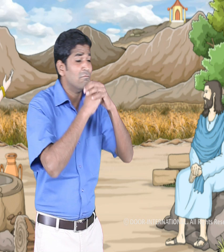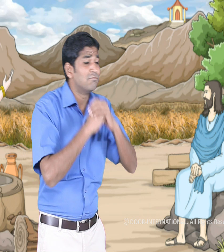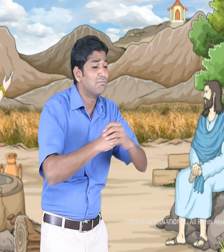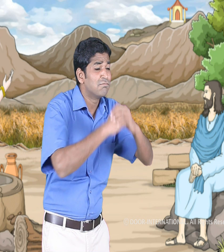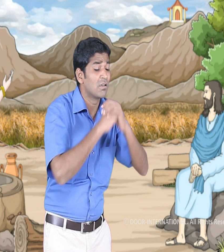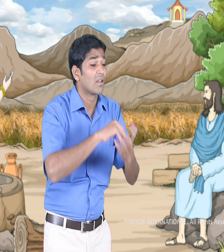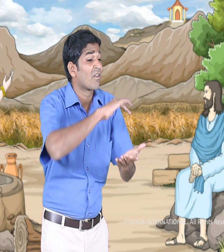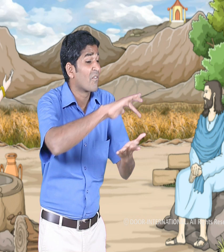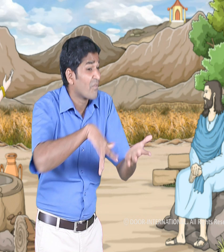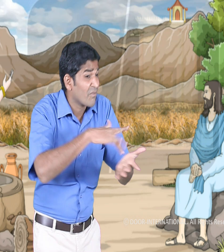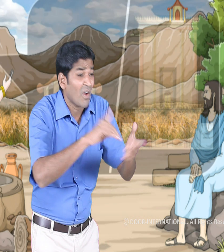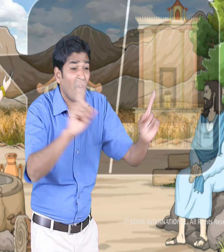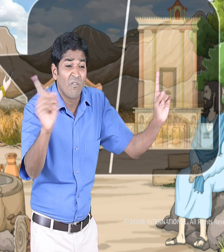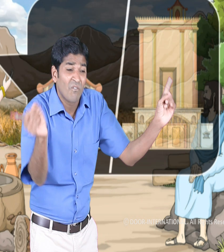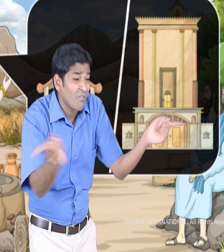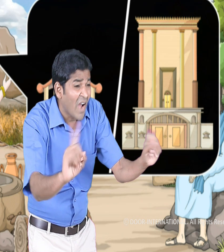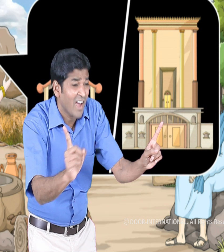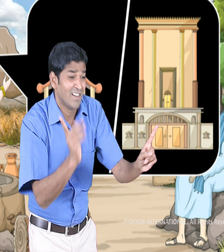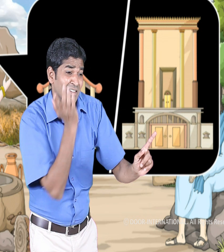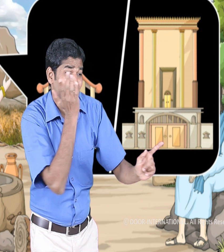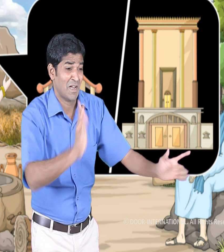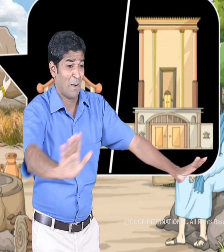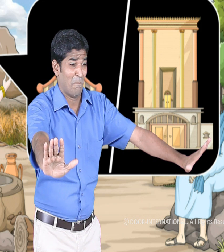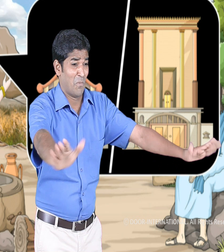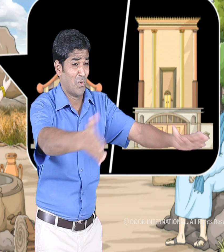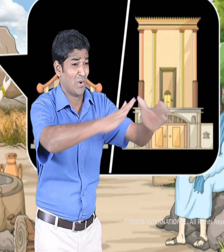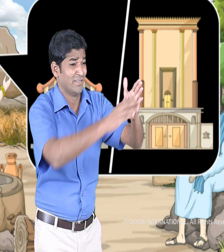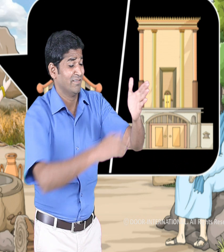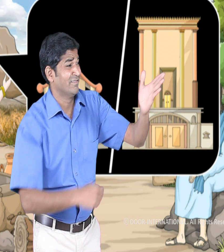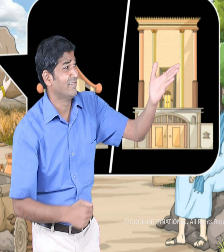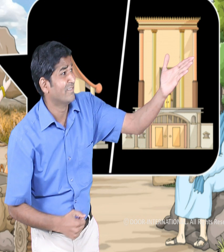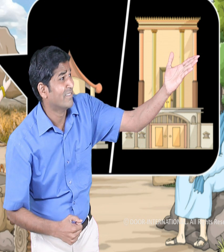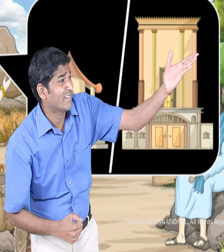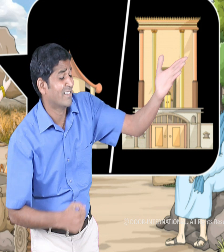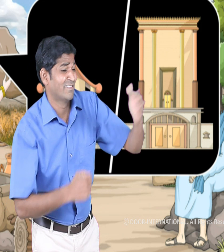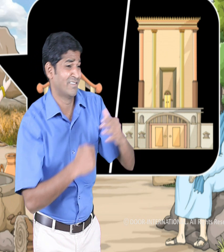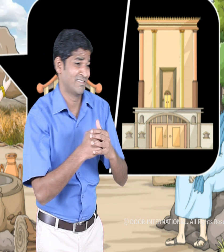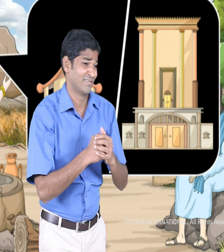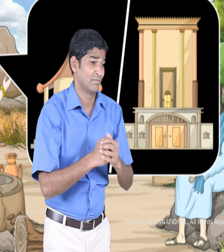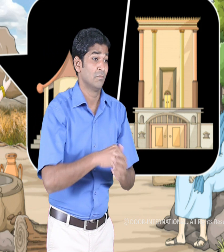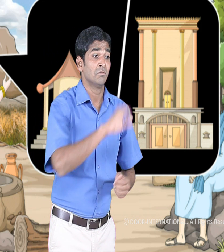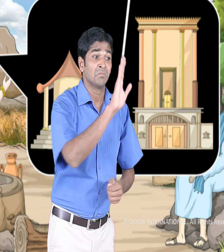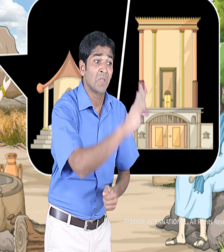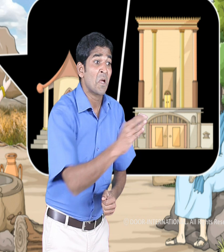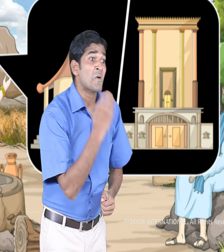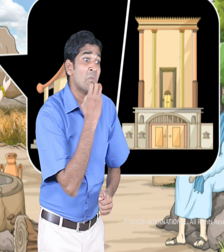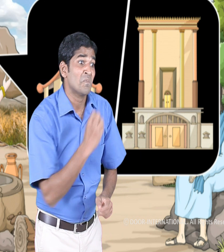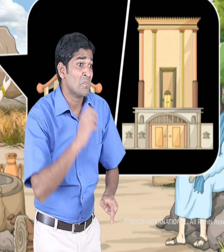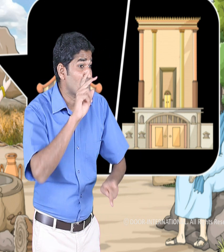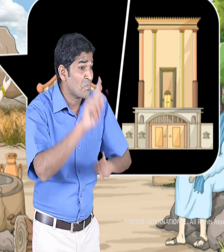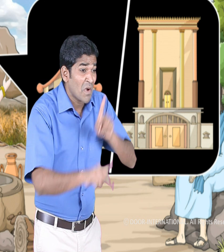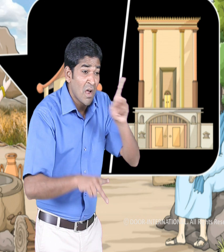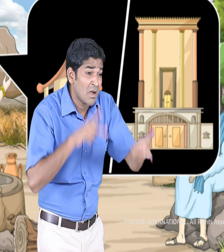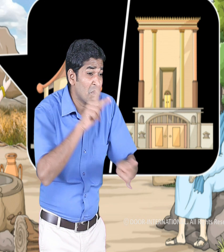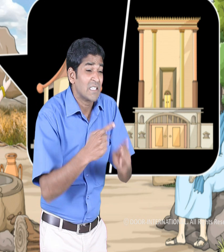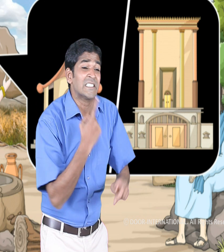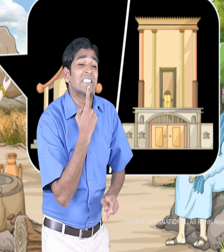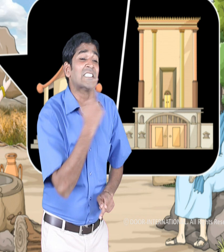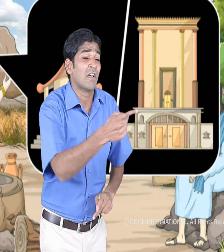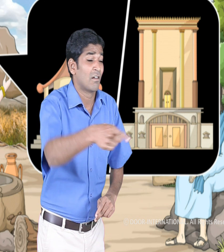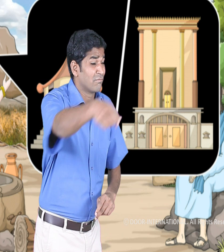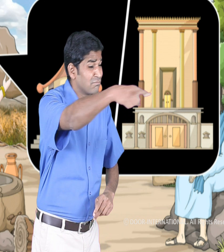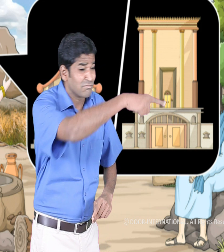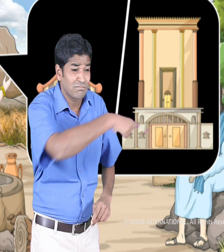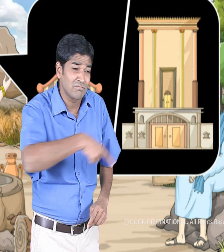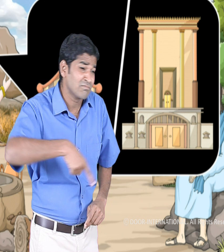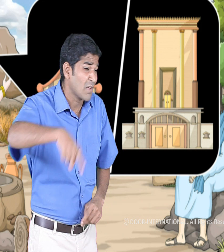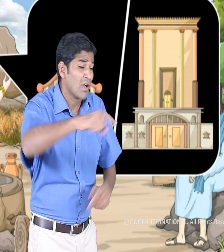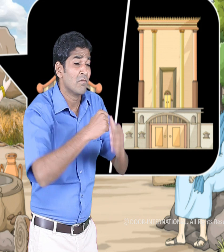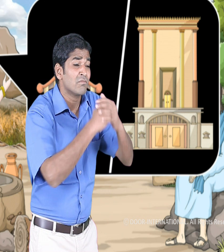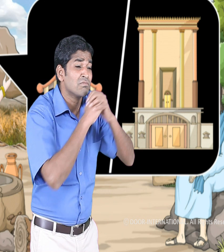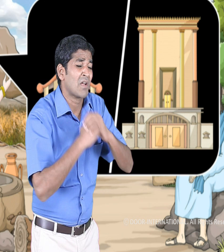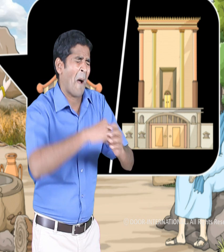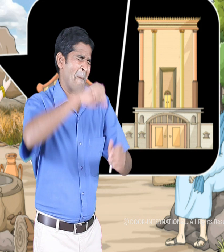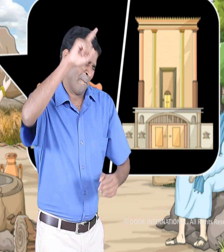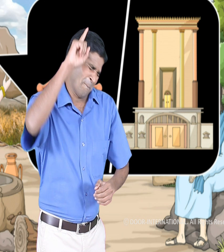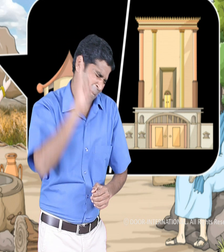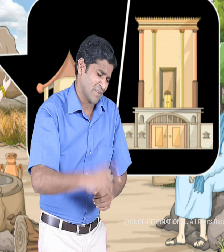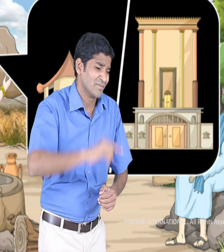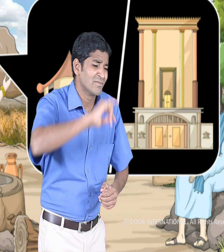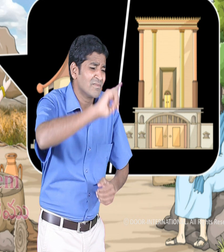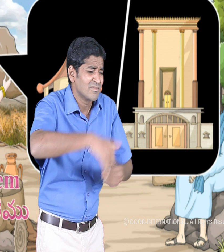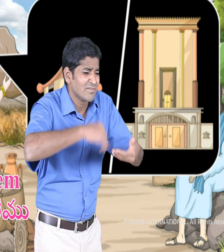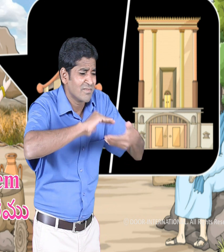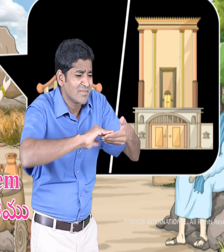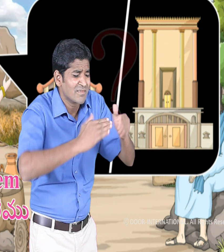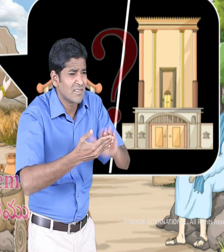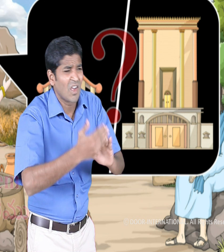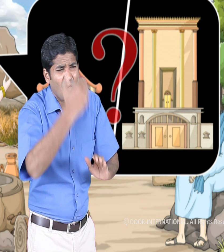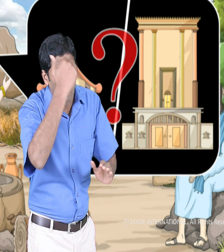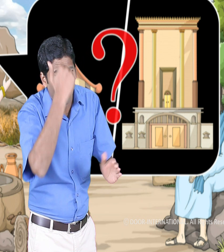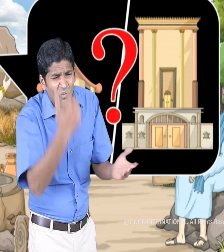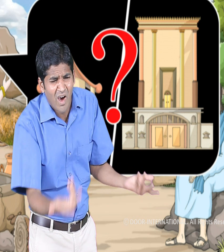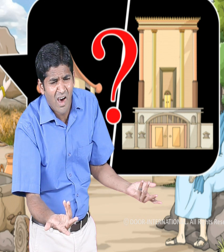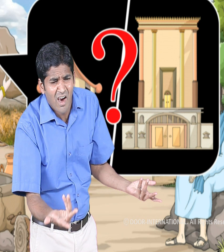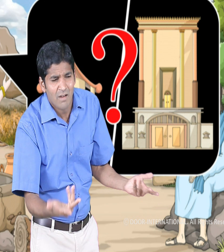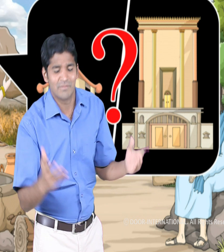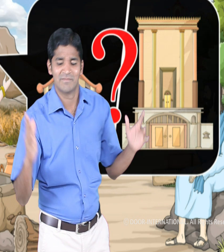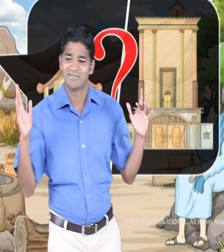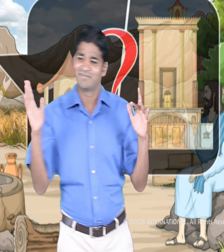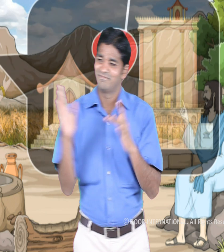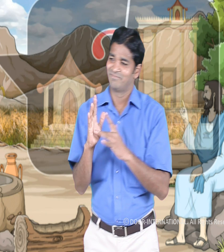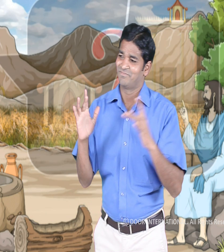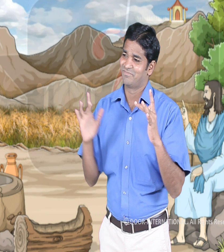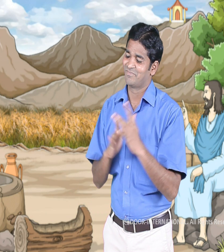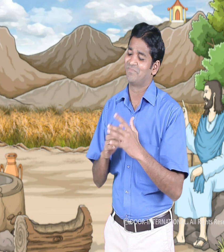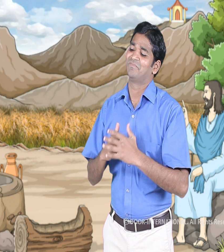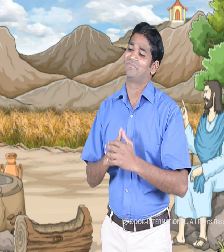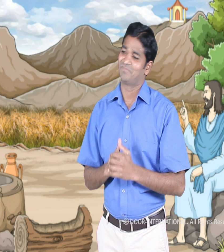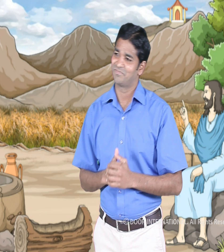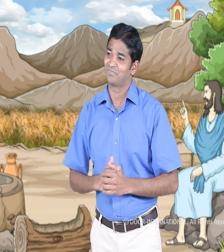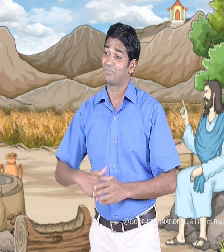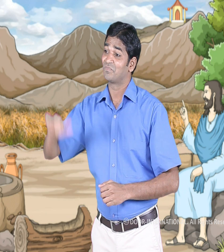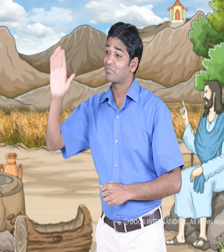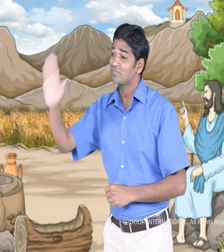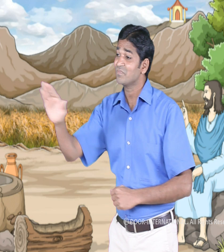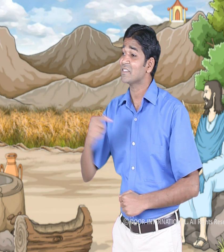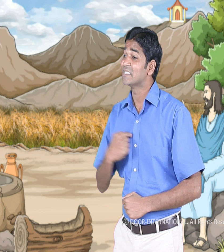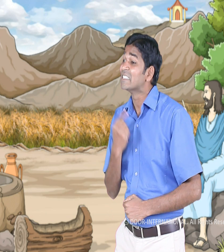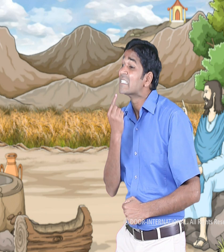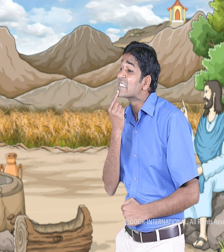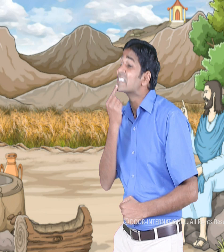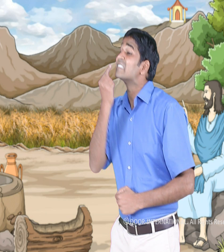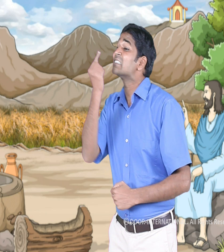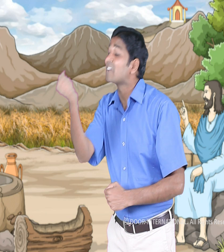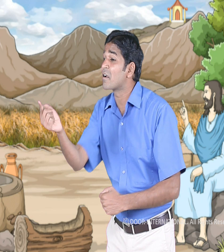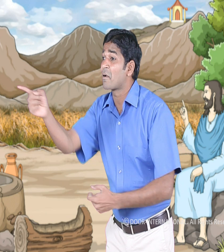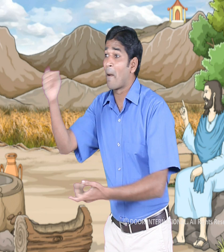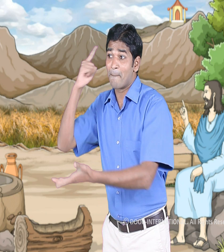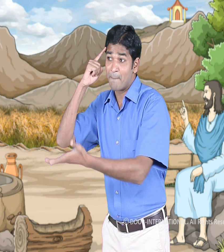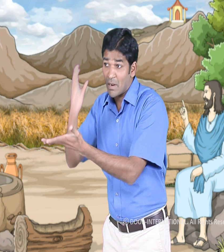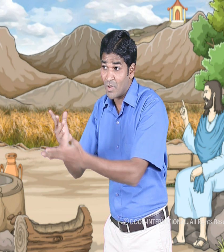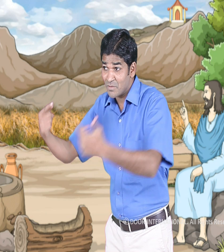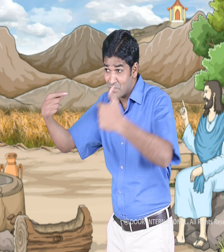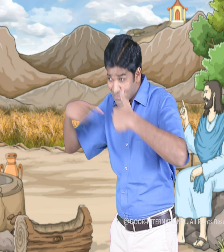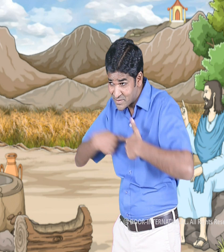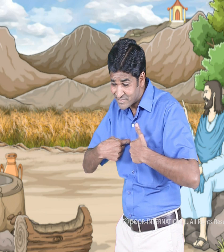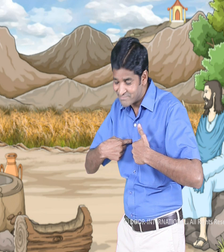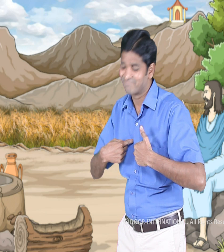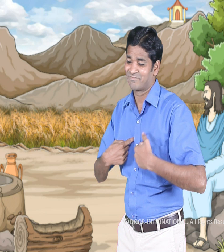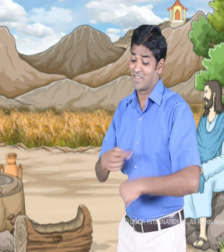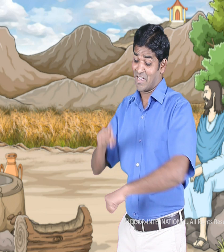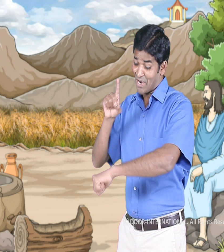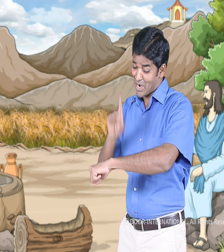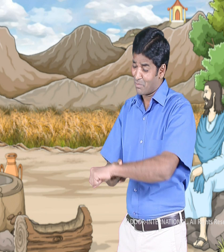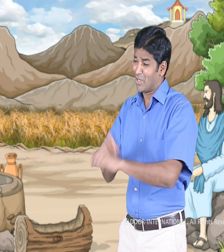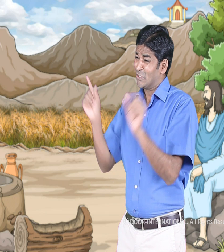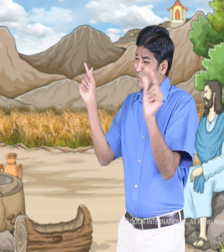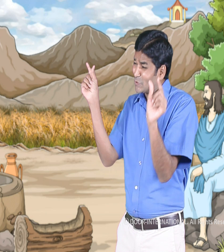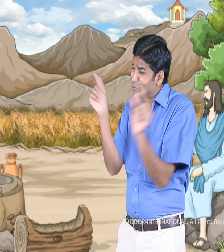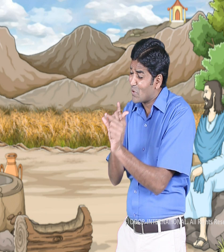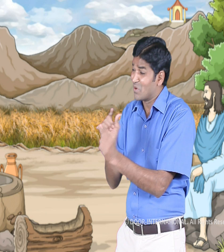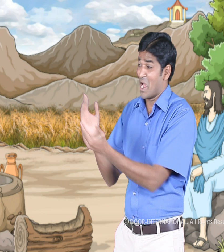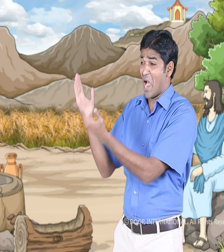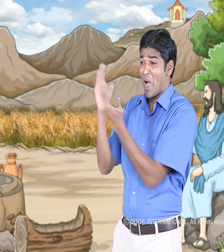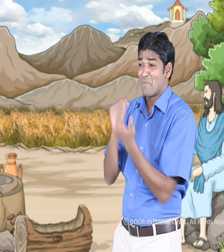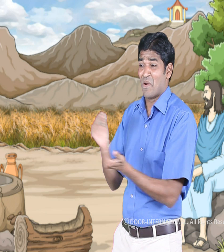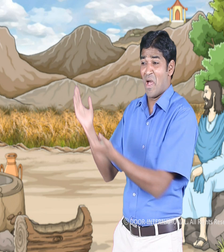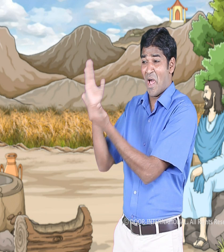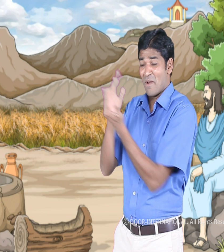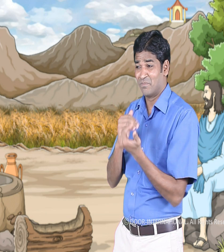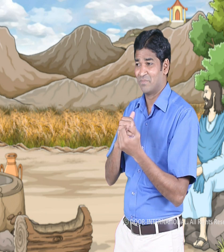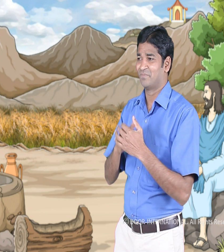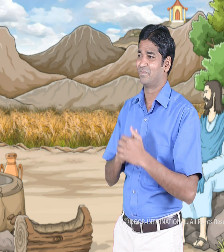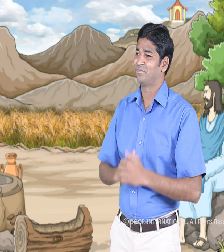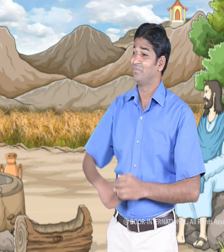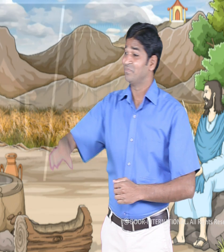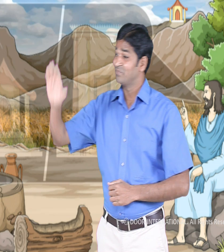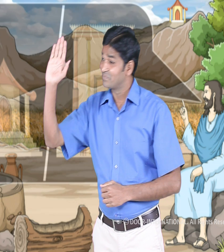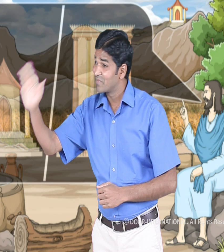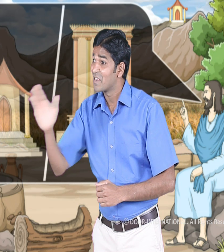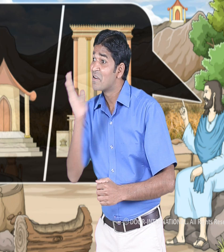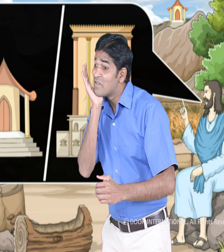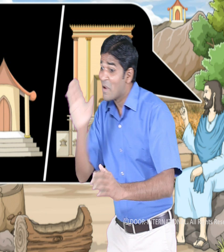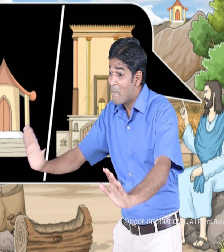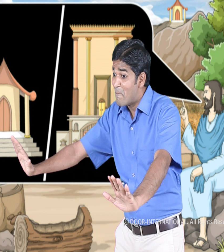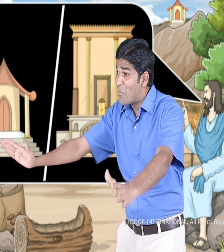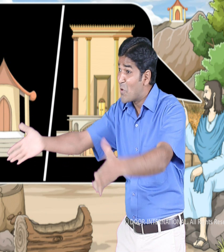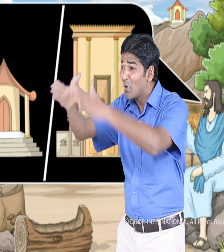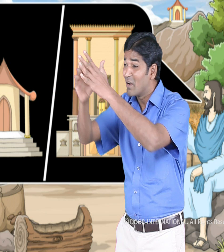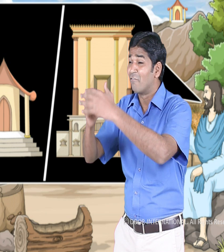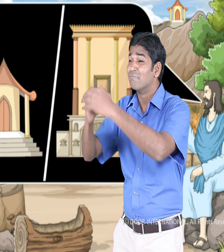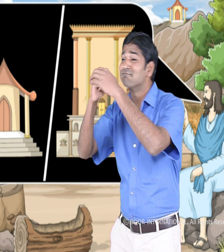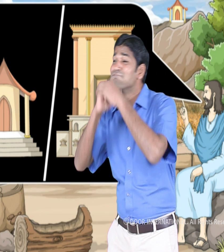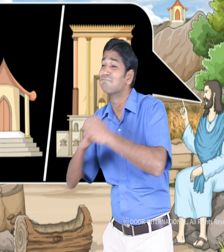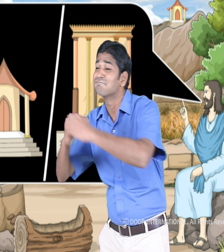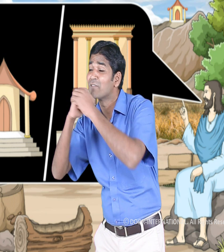Our fathers worshiped on this mountain, but you Jews say that the place where one must worship is in Jerusalem.”